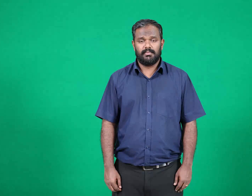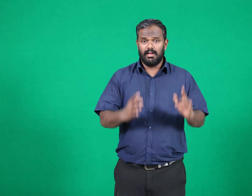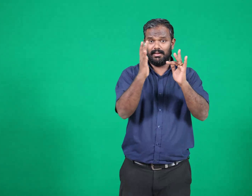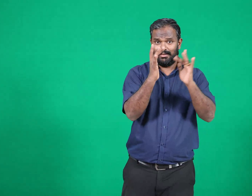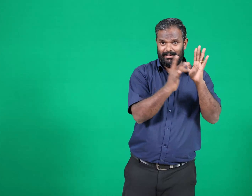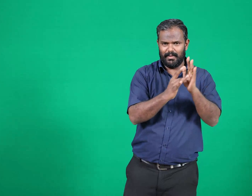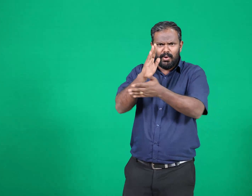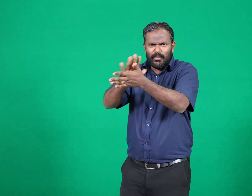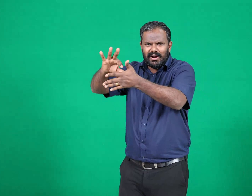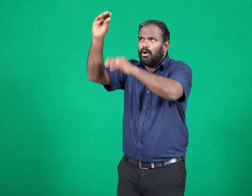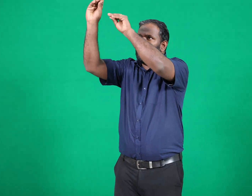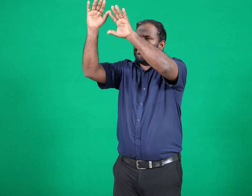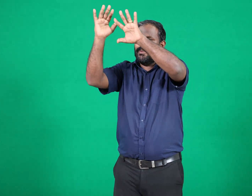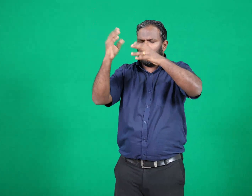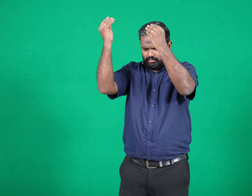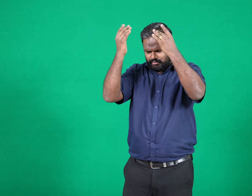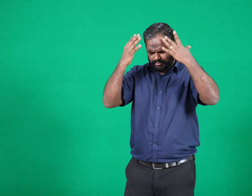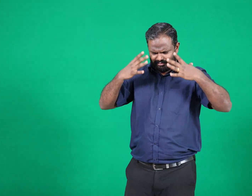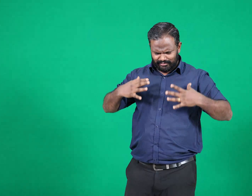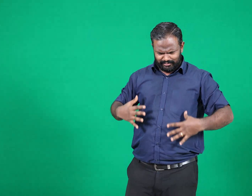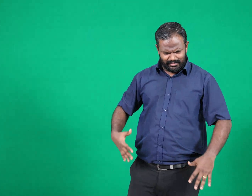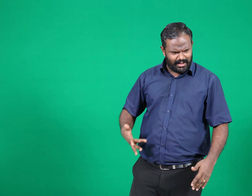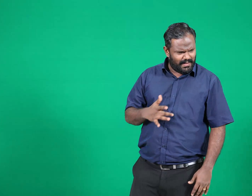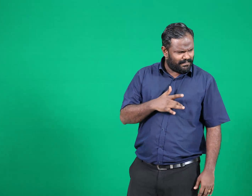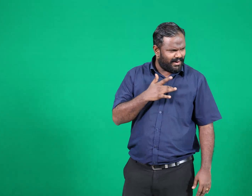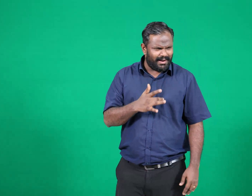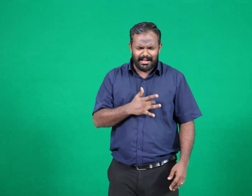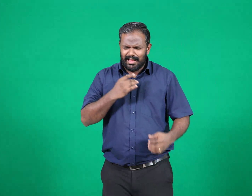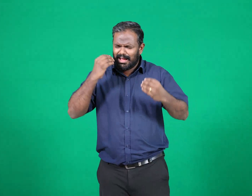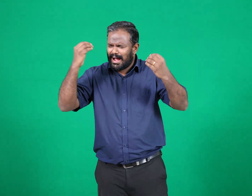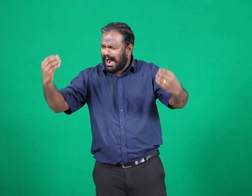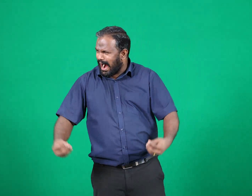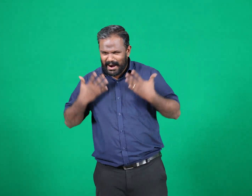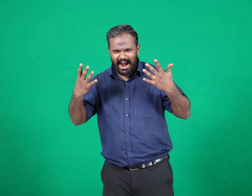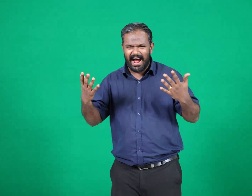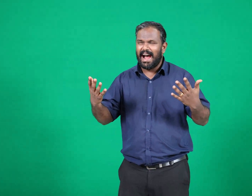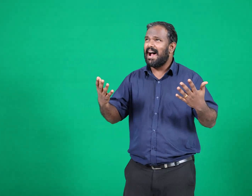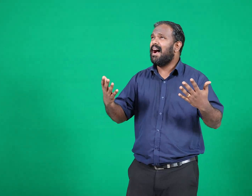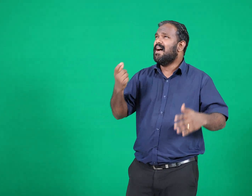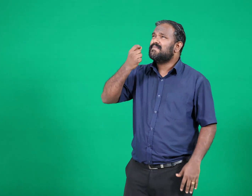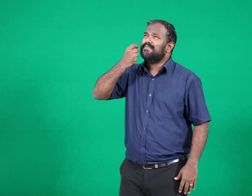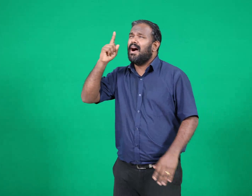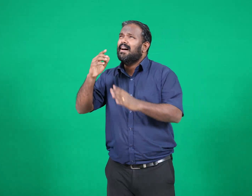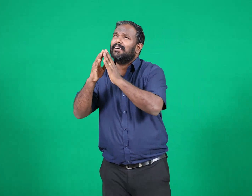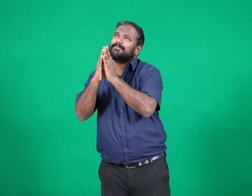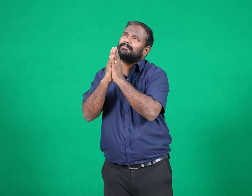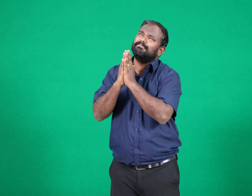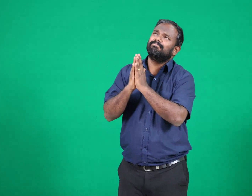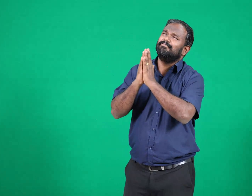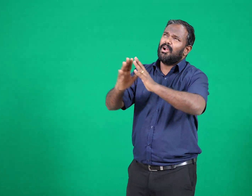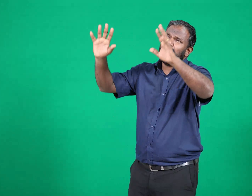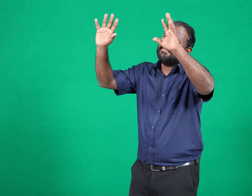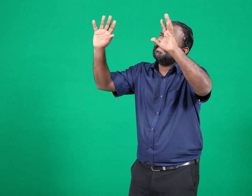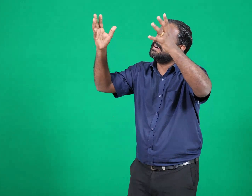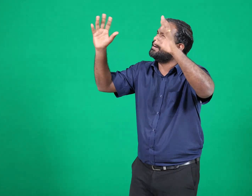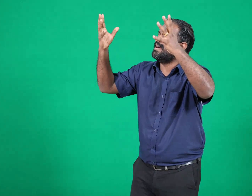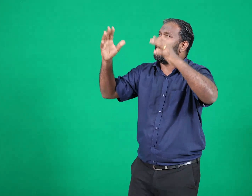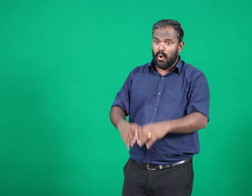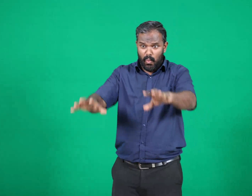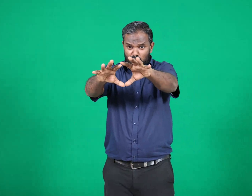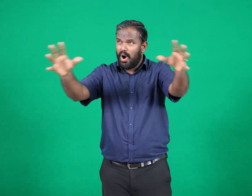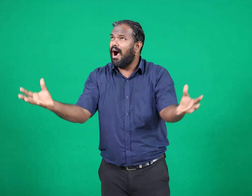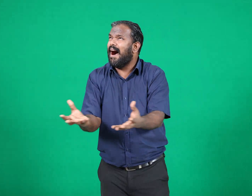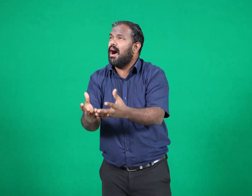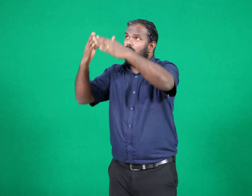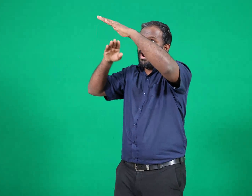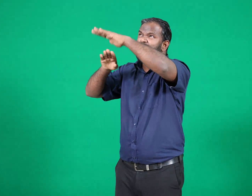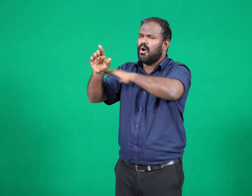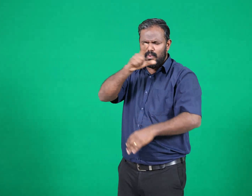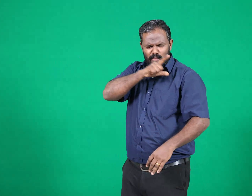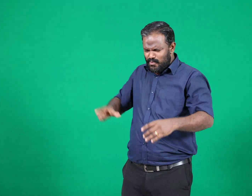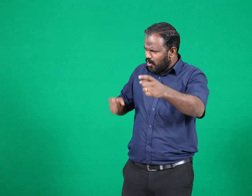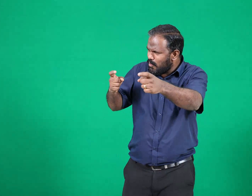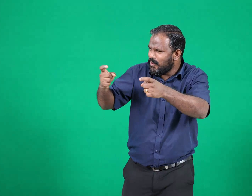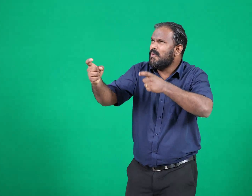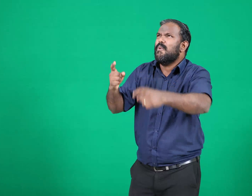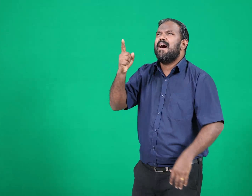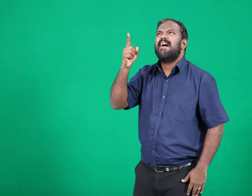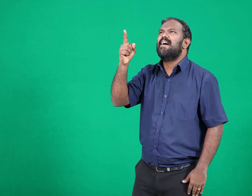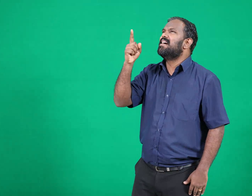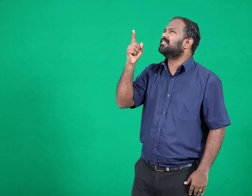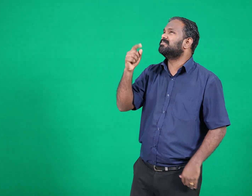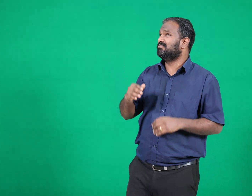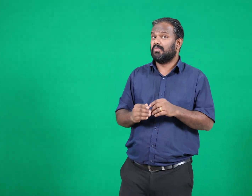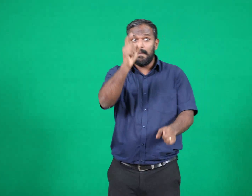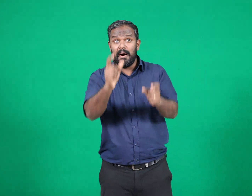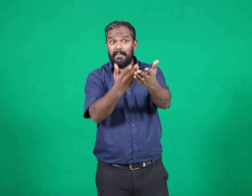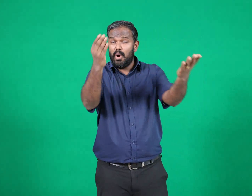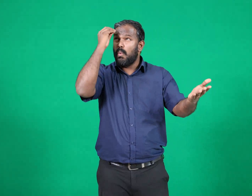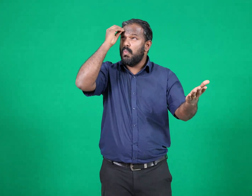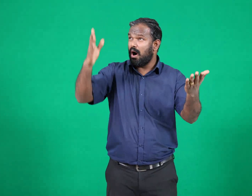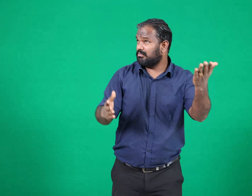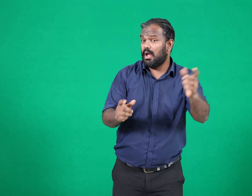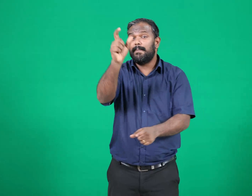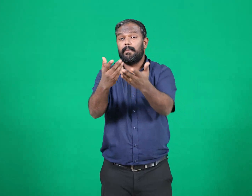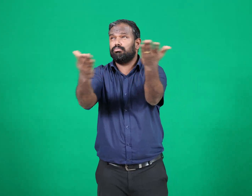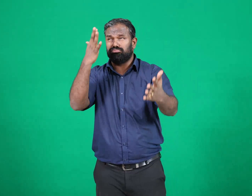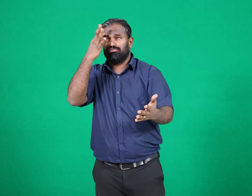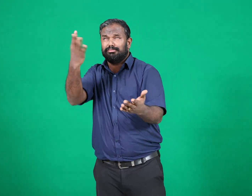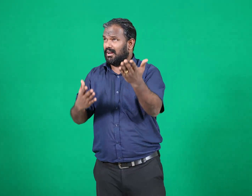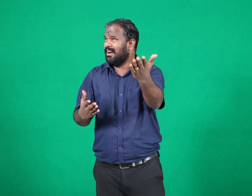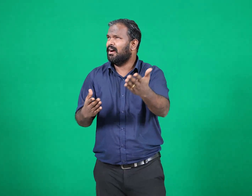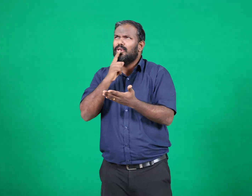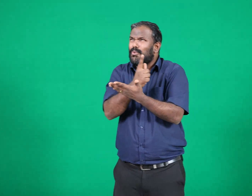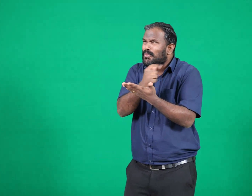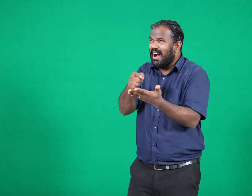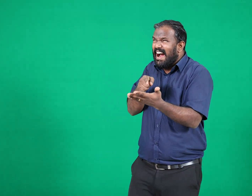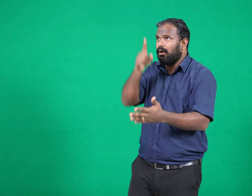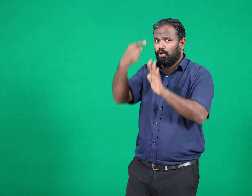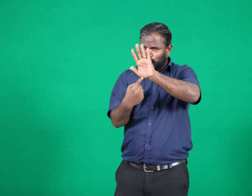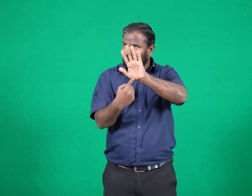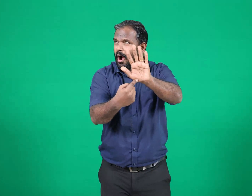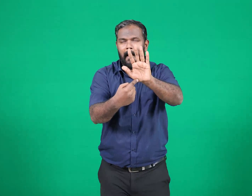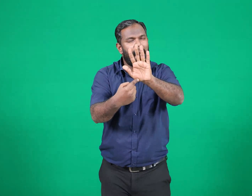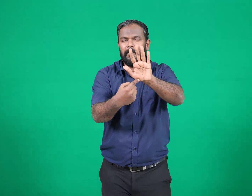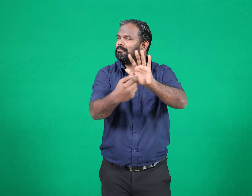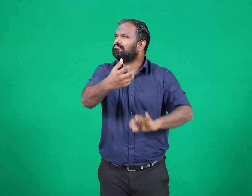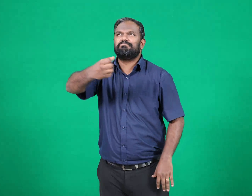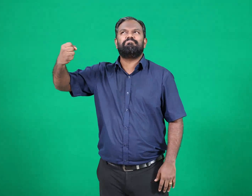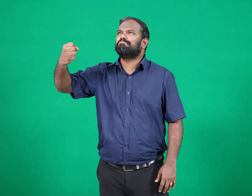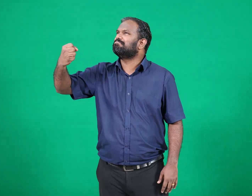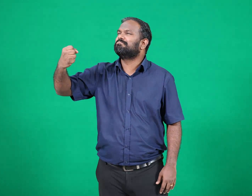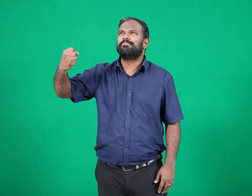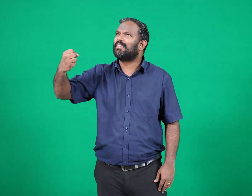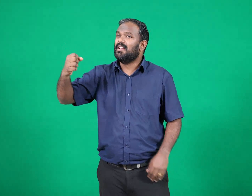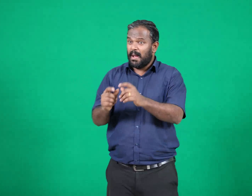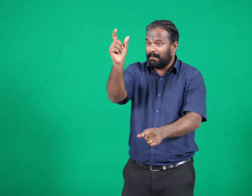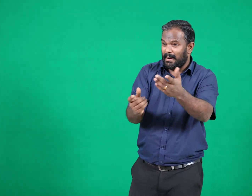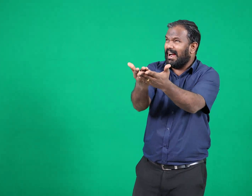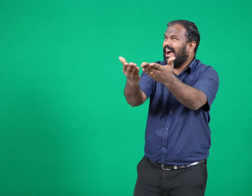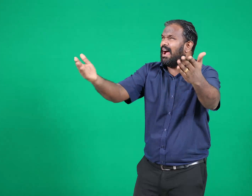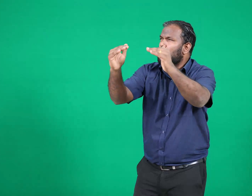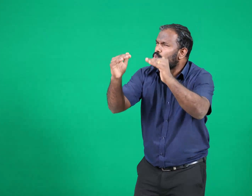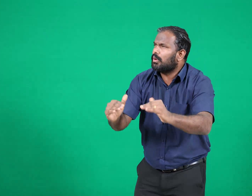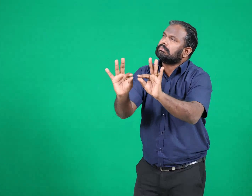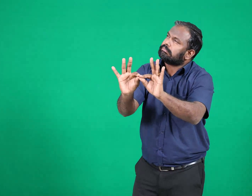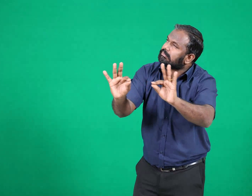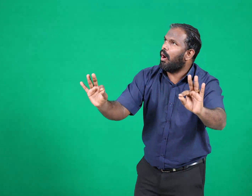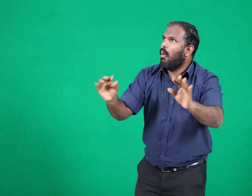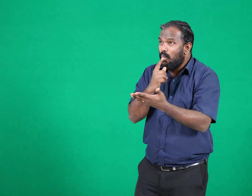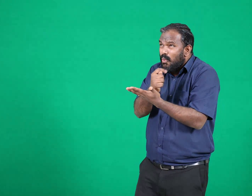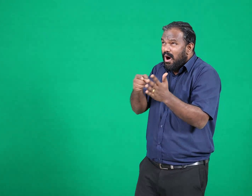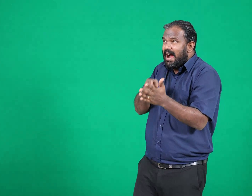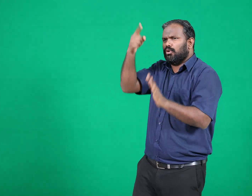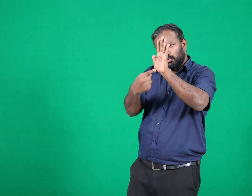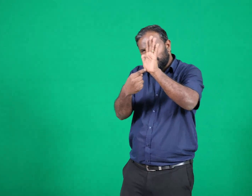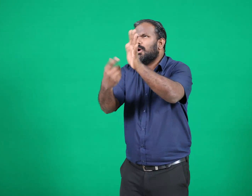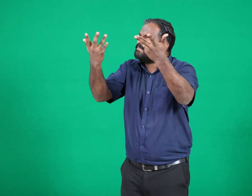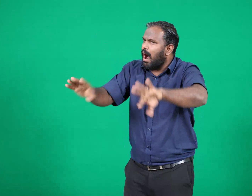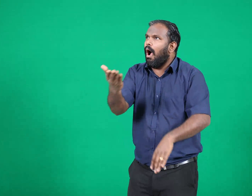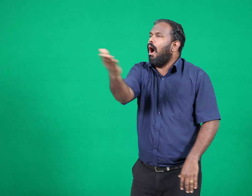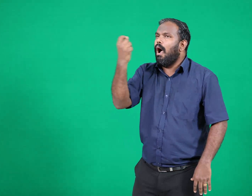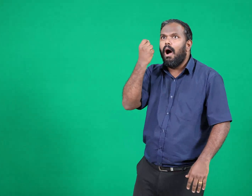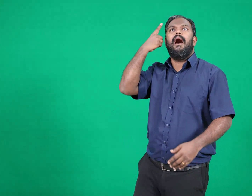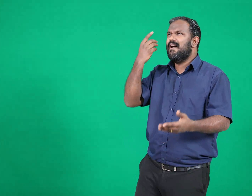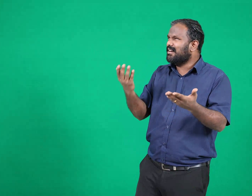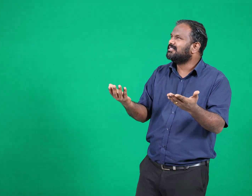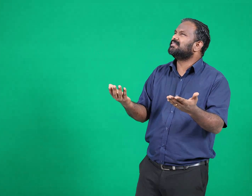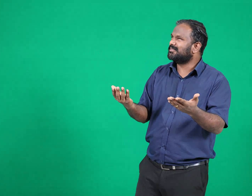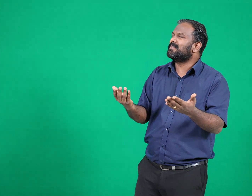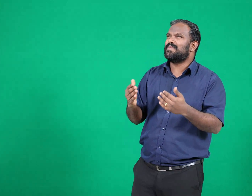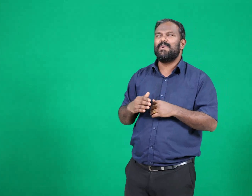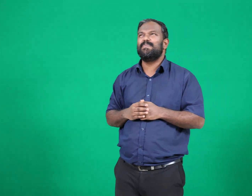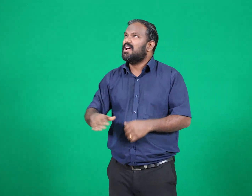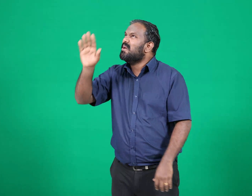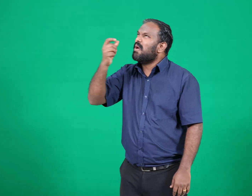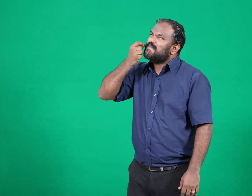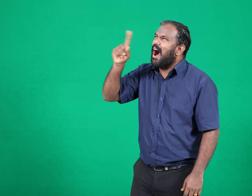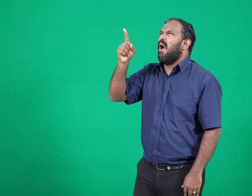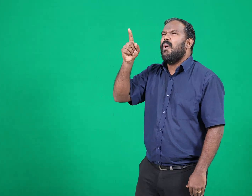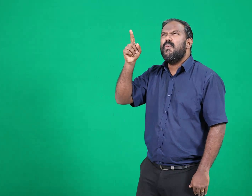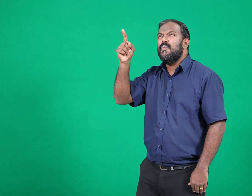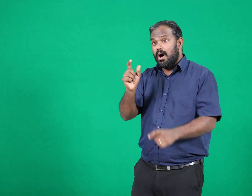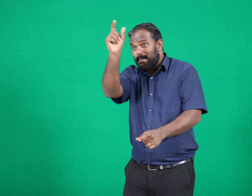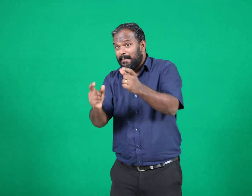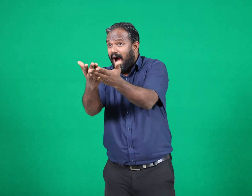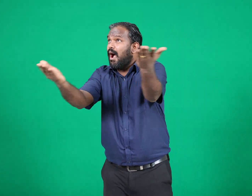At that time Jesus rejoiced in the Holy Spirit and declared, "I praise You, Father, Lord of heaven and earth, because You have hidden these things from the wise and learned, and revealed them to little children.